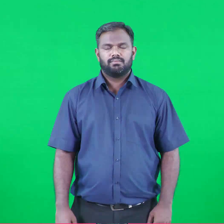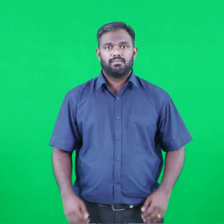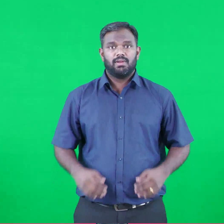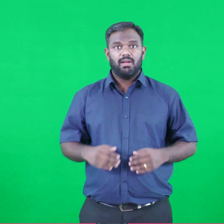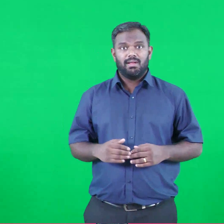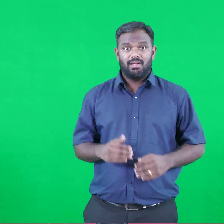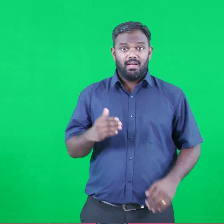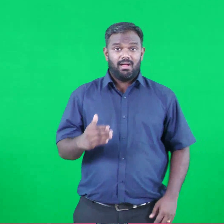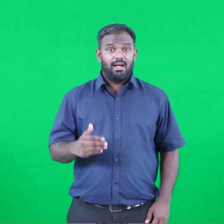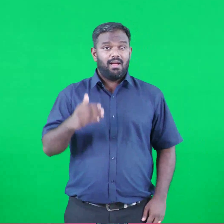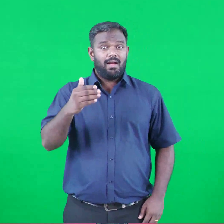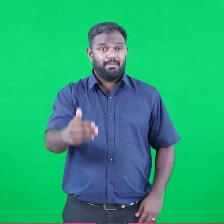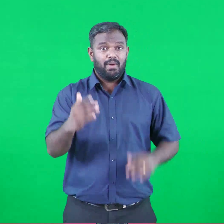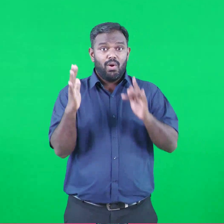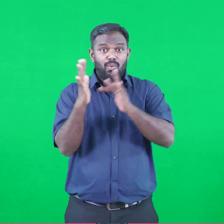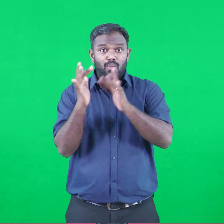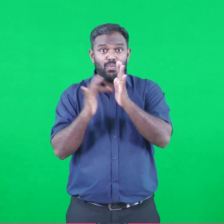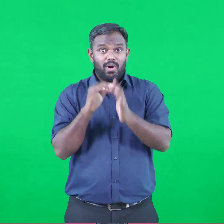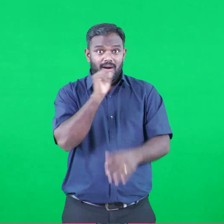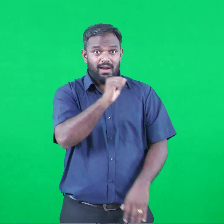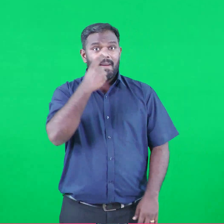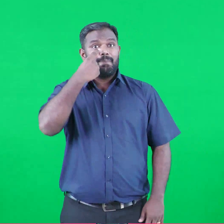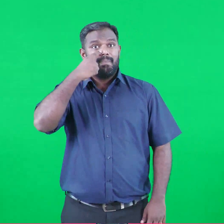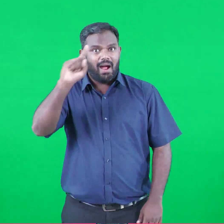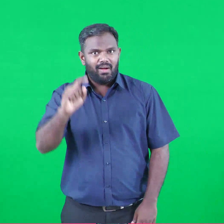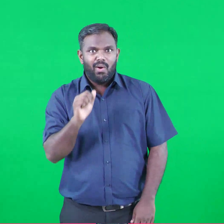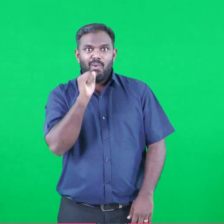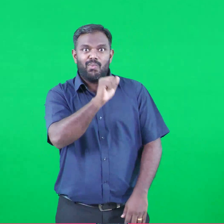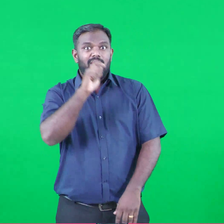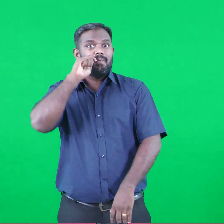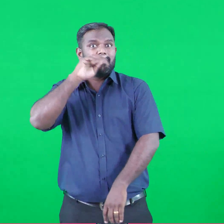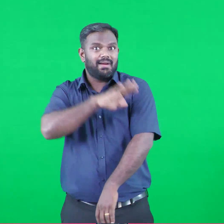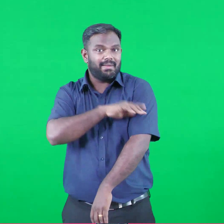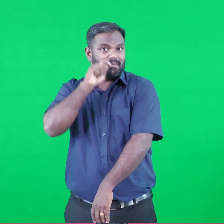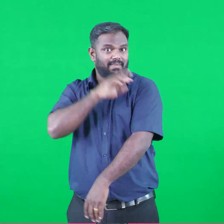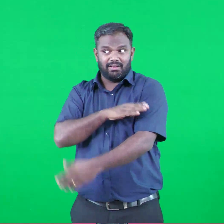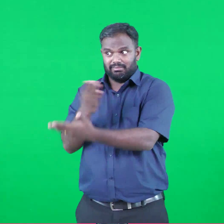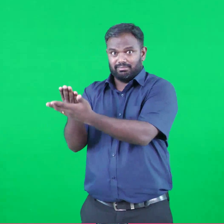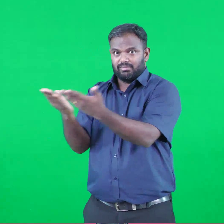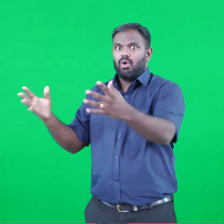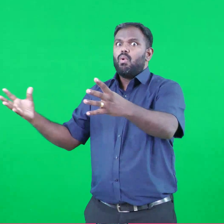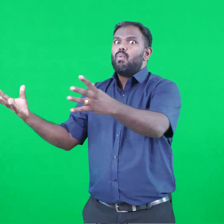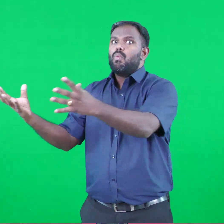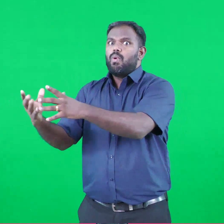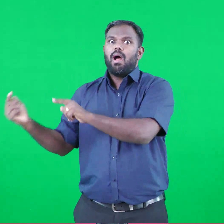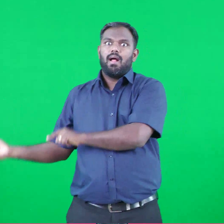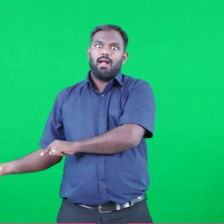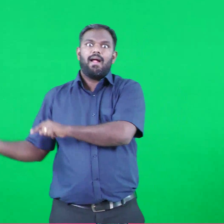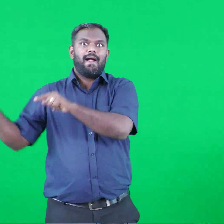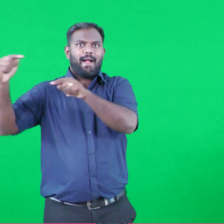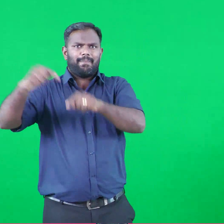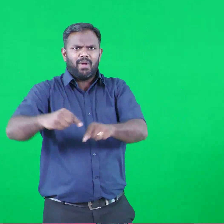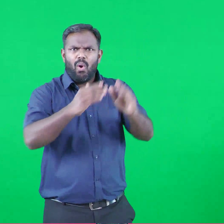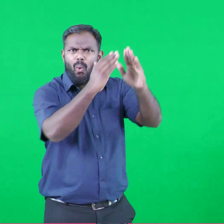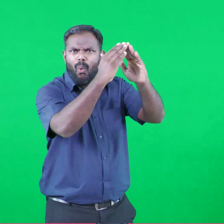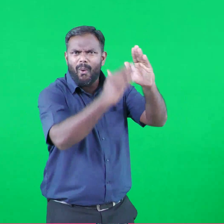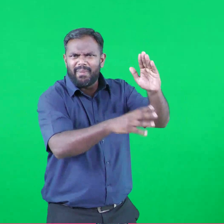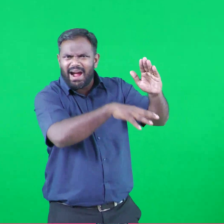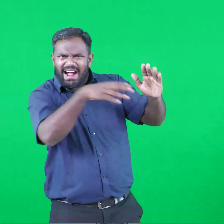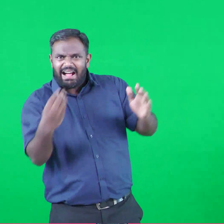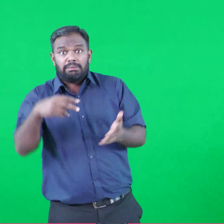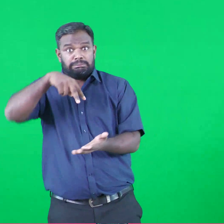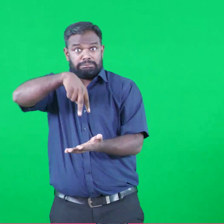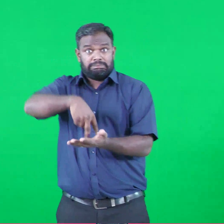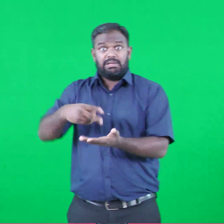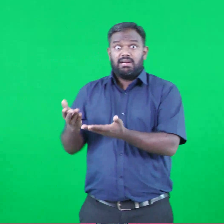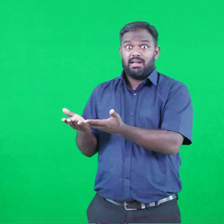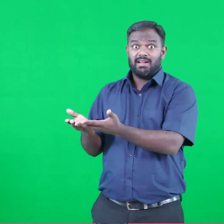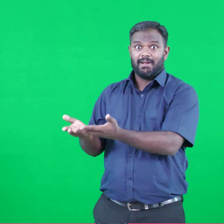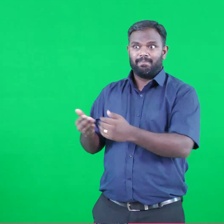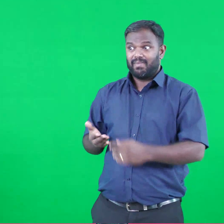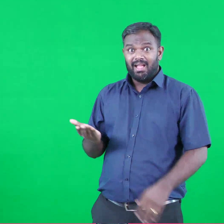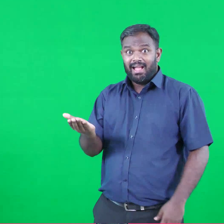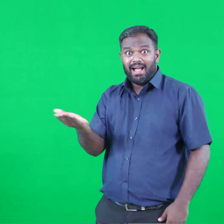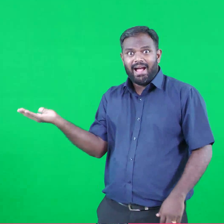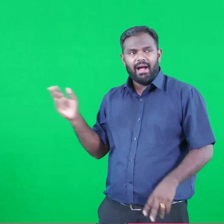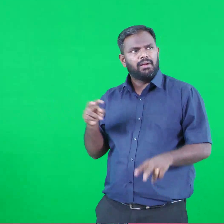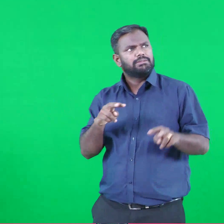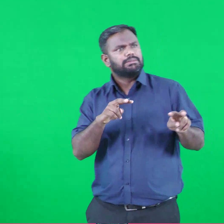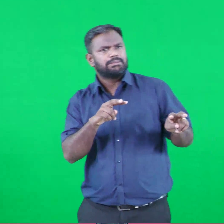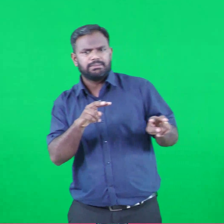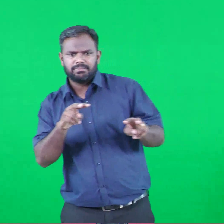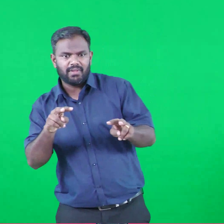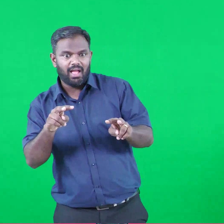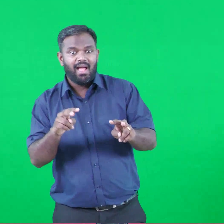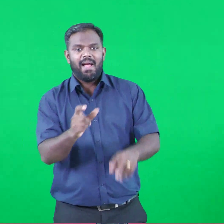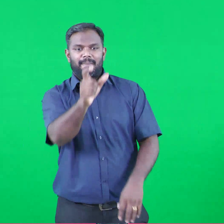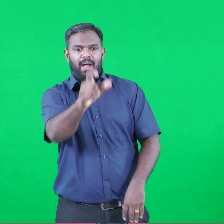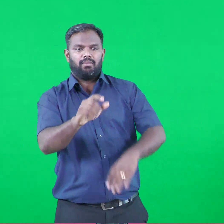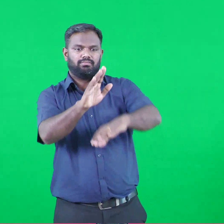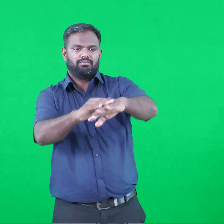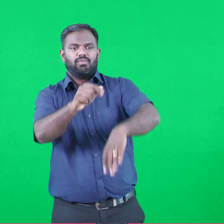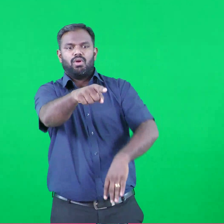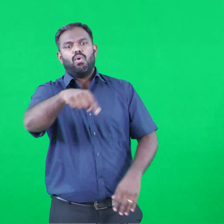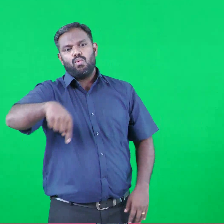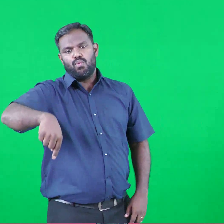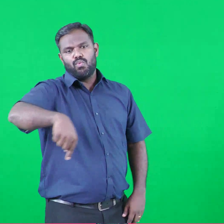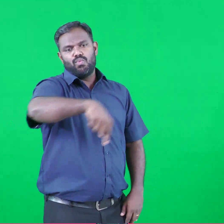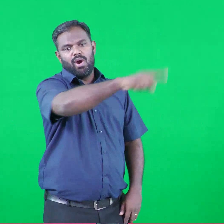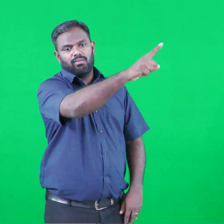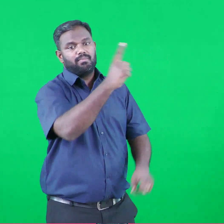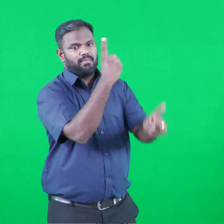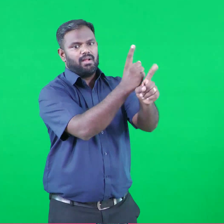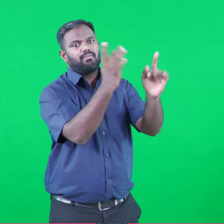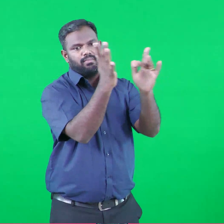Then Jesus ' mother and brothers came and stood outside.